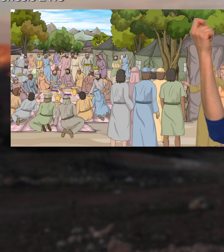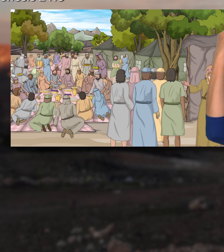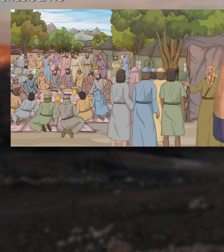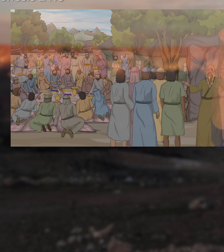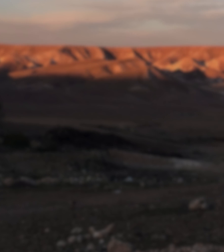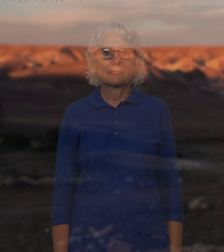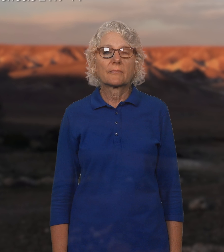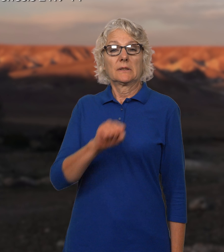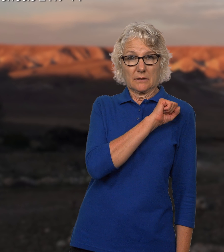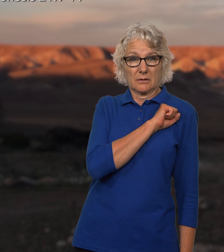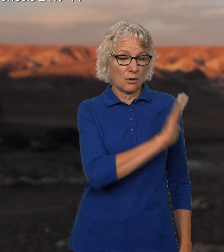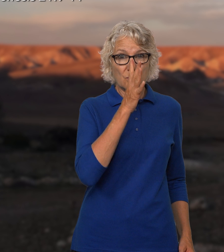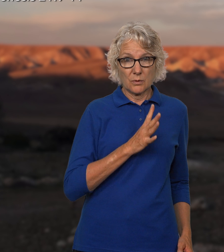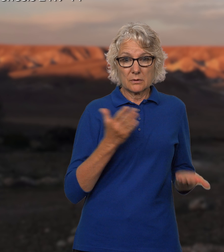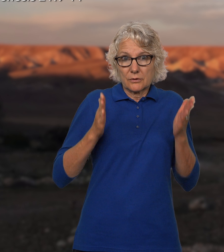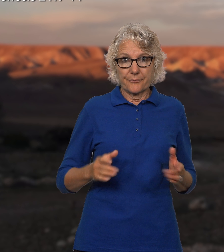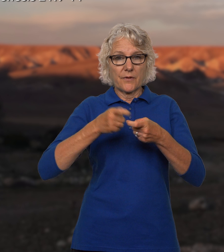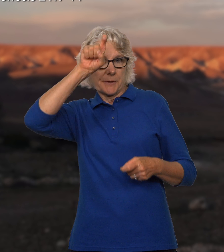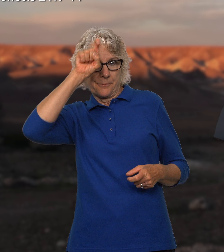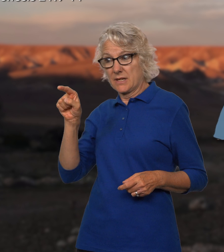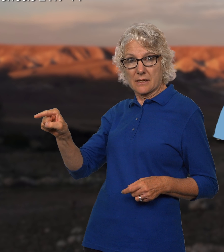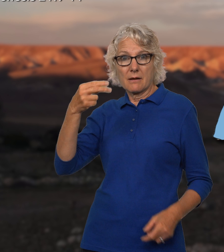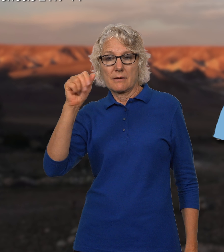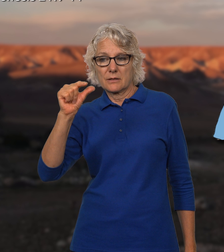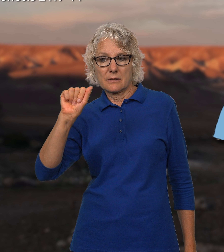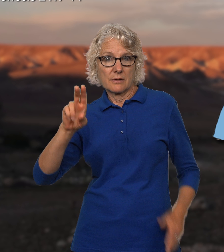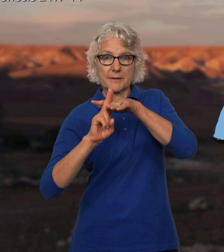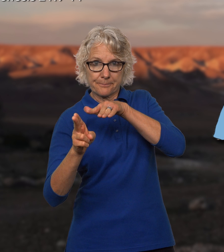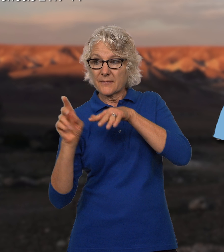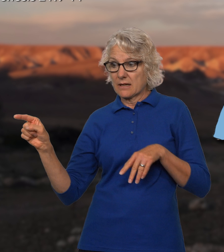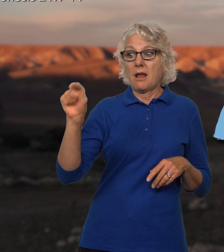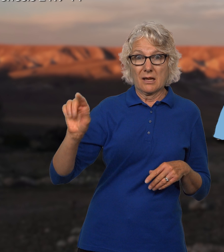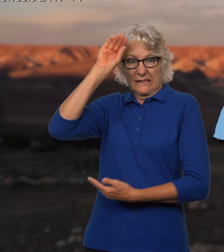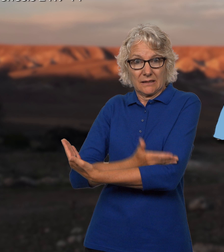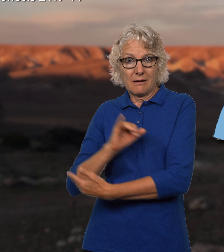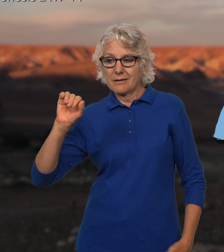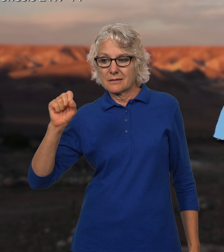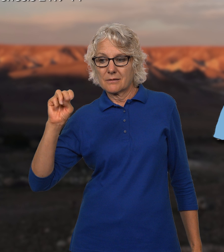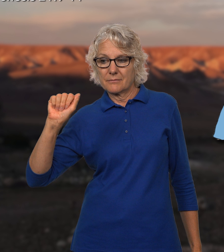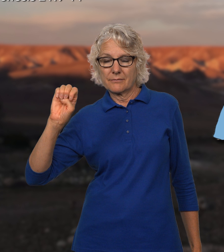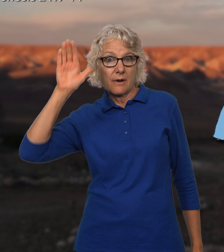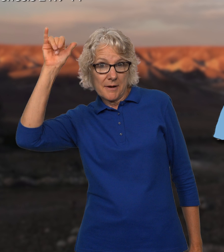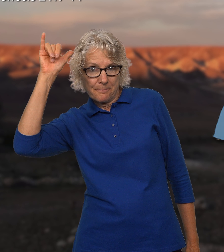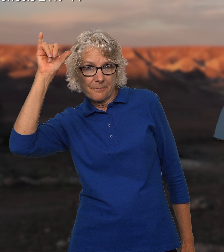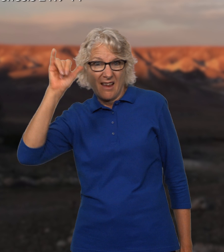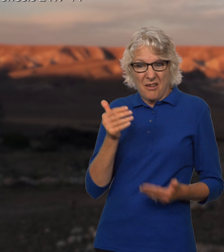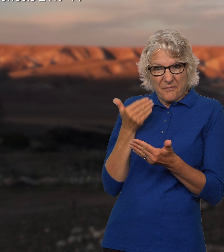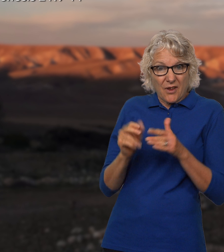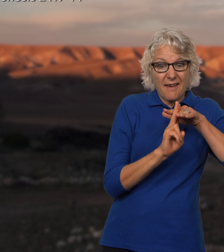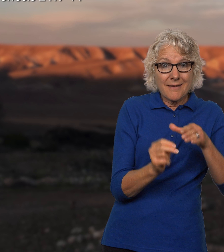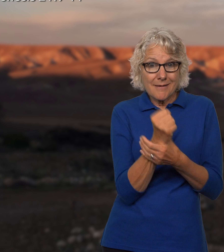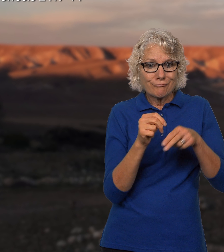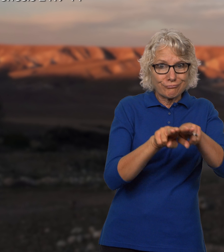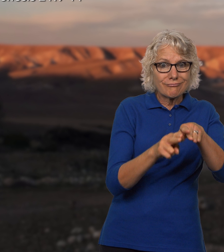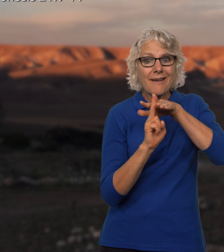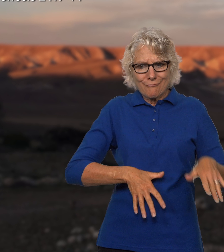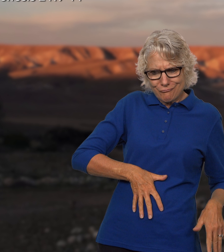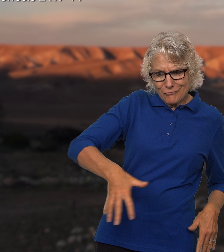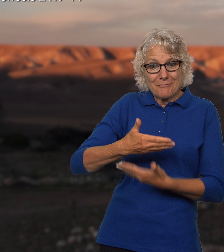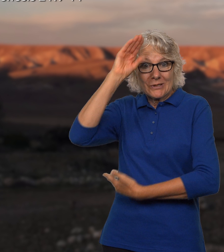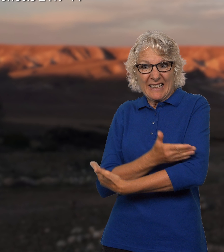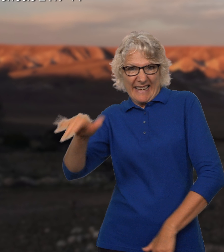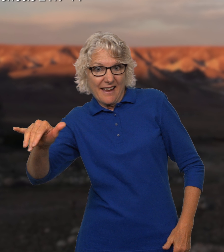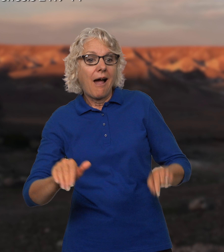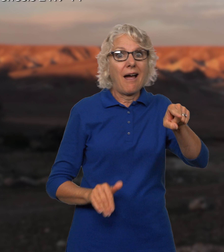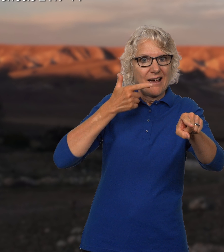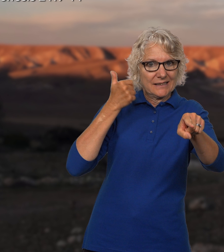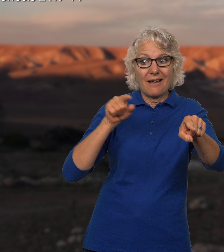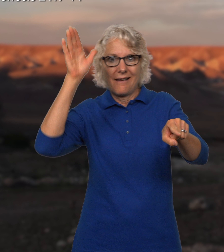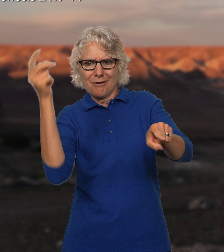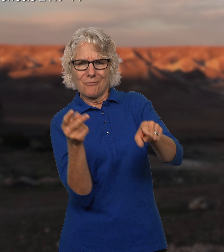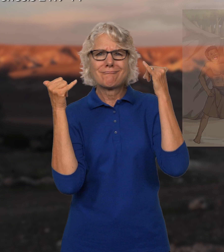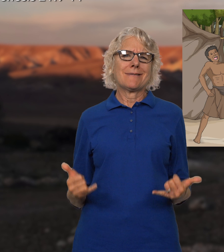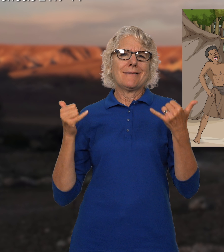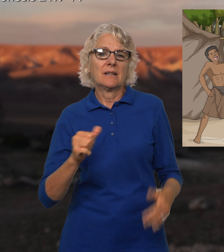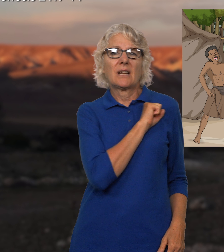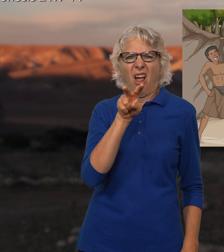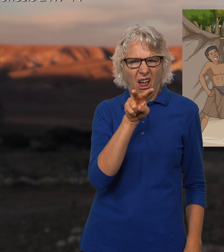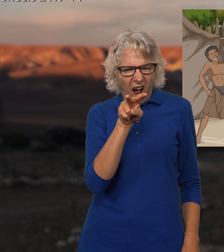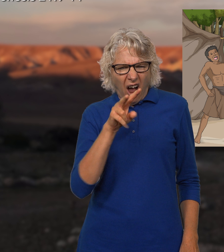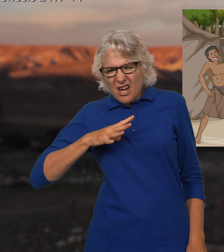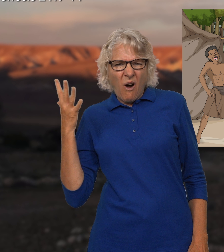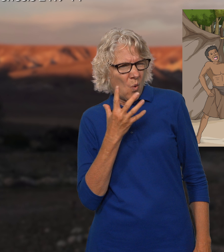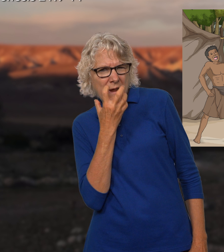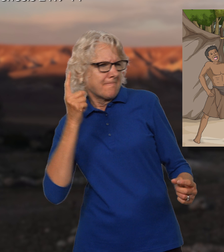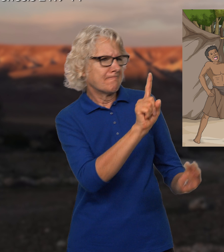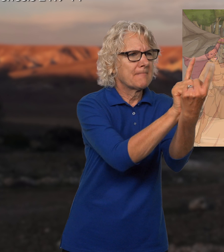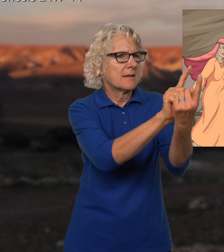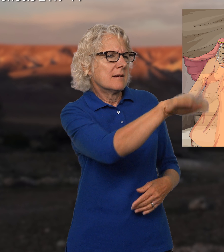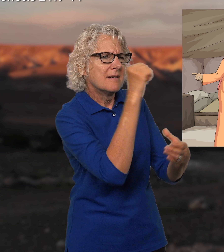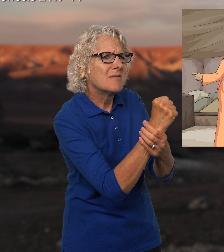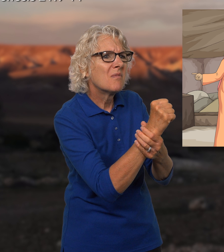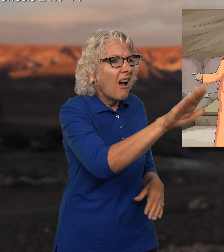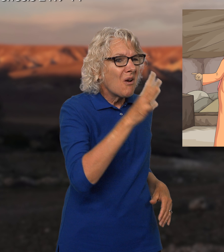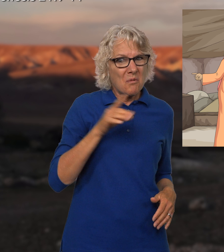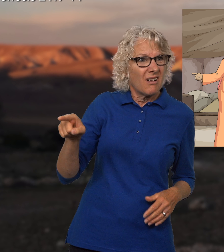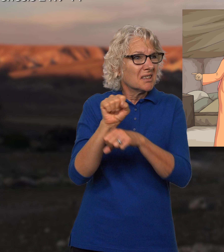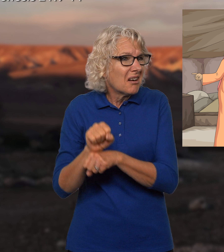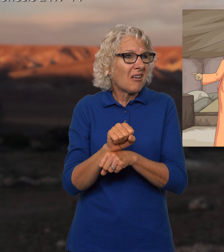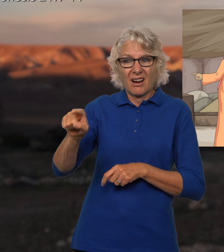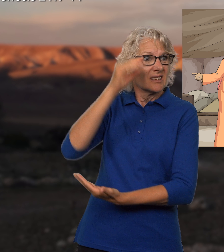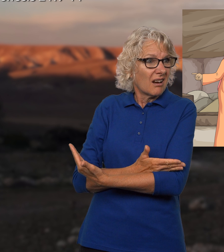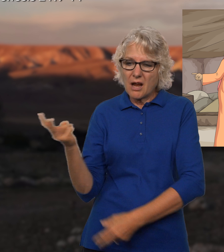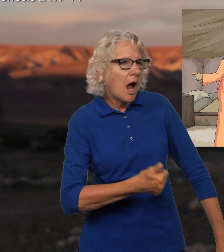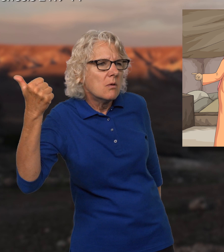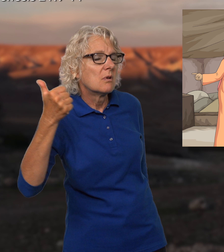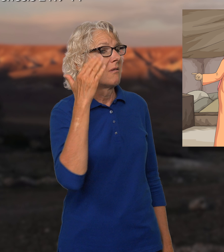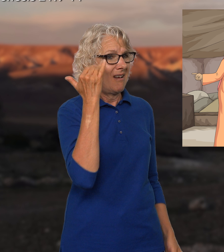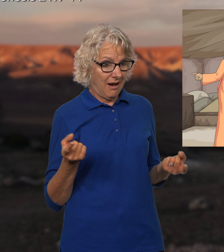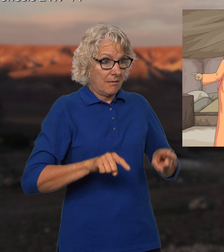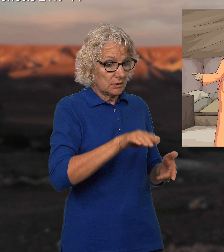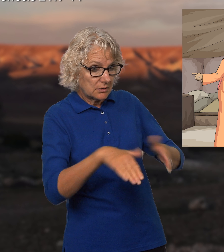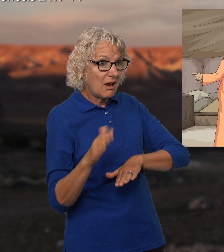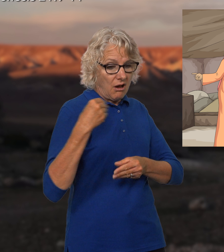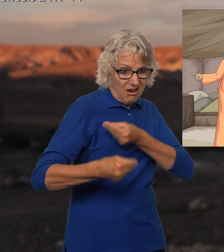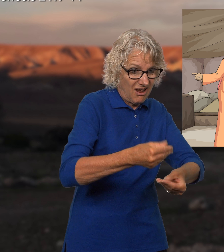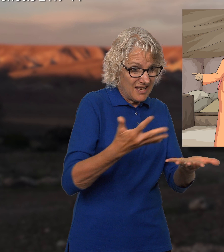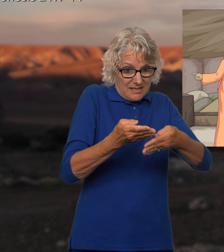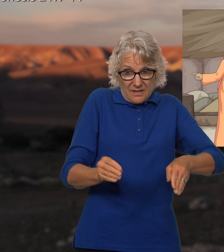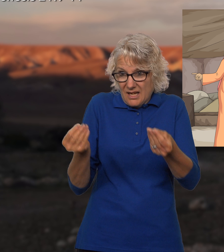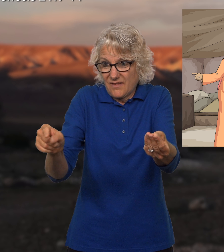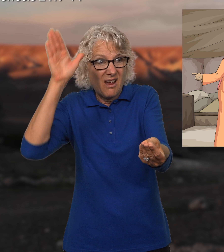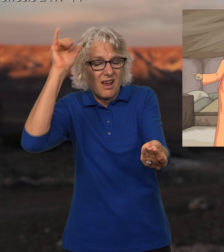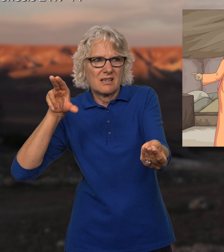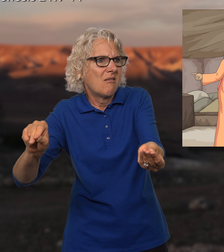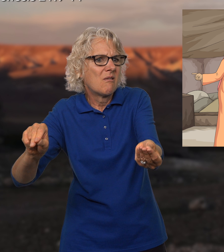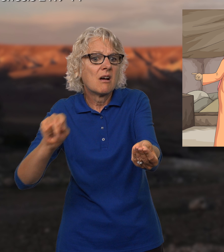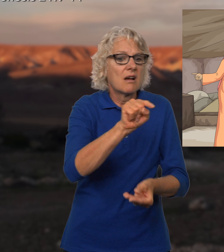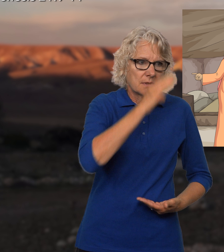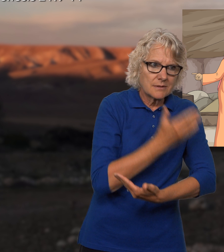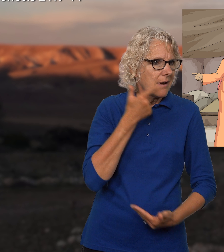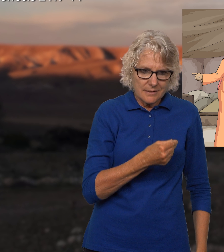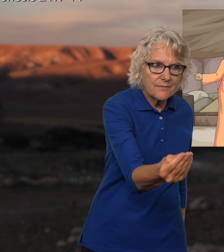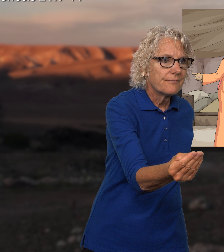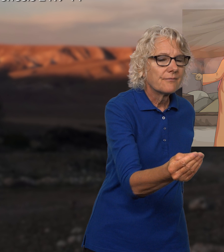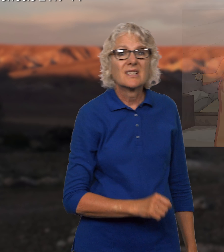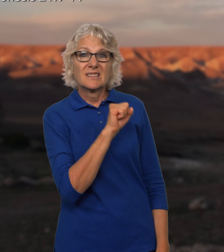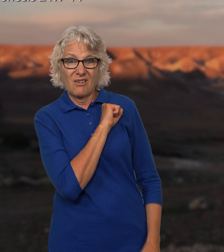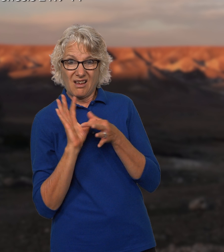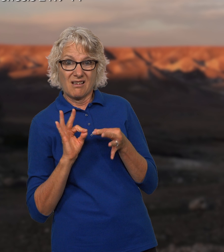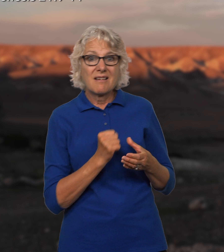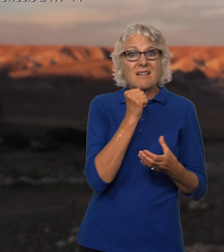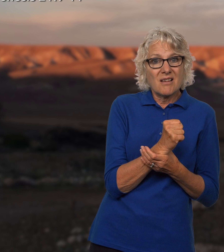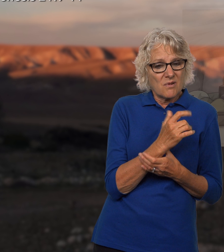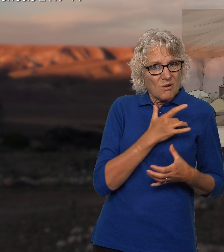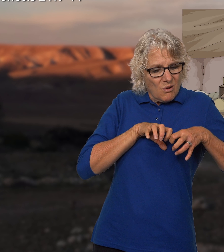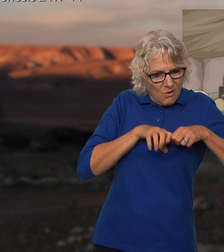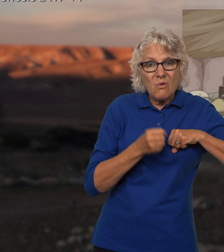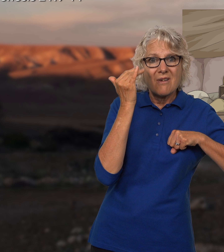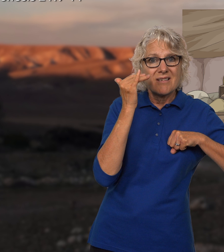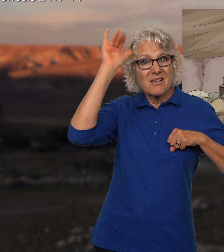But Sarah saw that the son whom Hagar the Egyptian had borne to Abraham was mocking her son, and she said to Abraham, “Expel the slave woman and her son, for the slave woman’s son will never share in the inheritance with my son Isaac!”